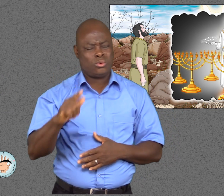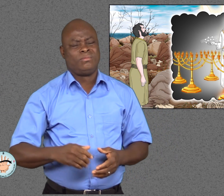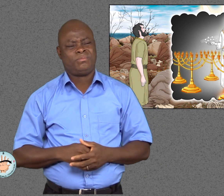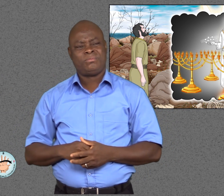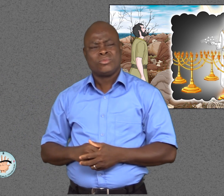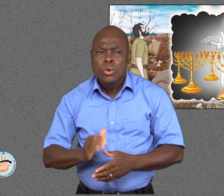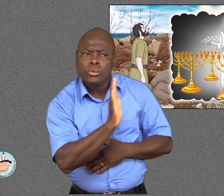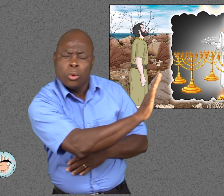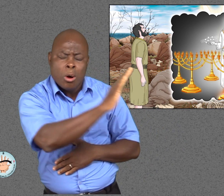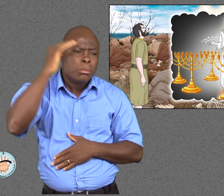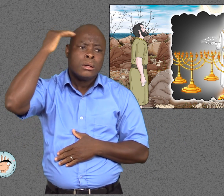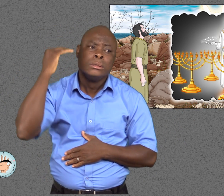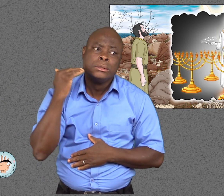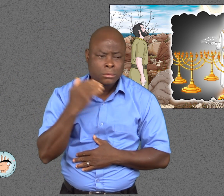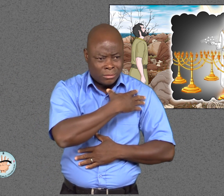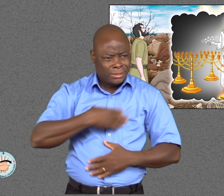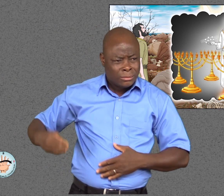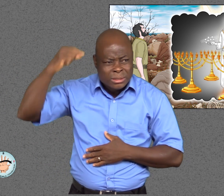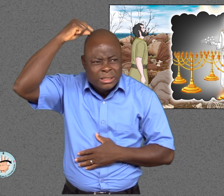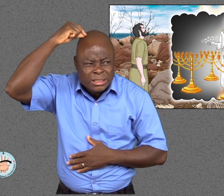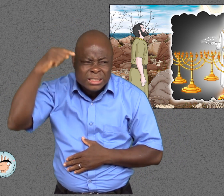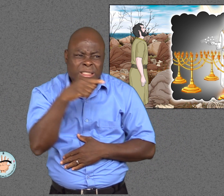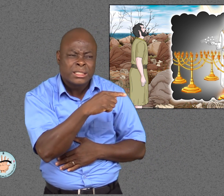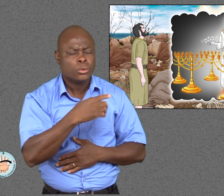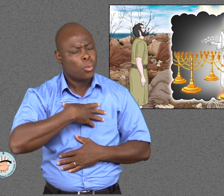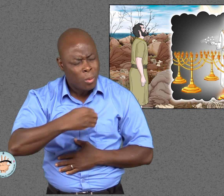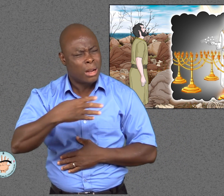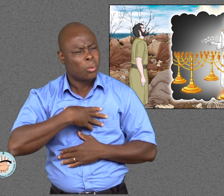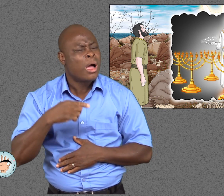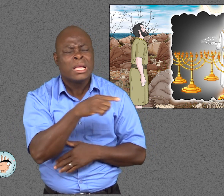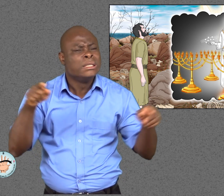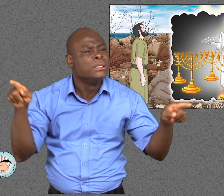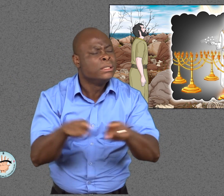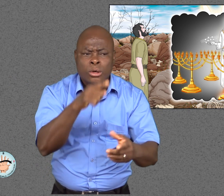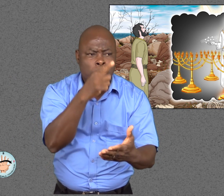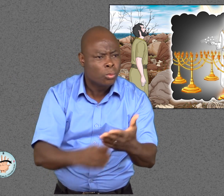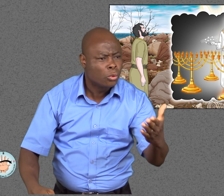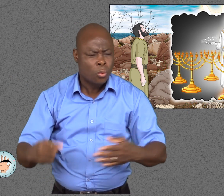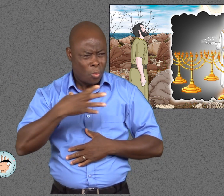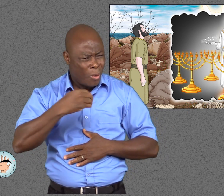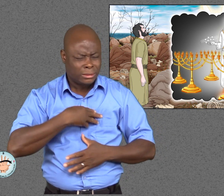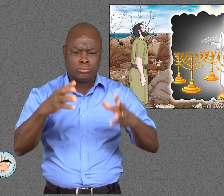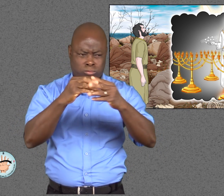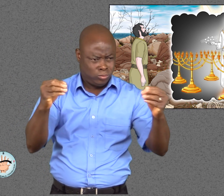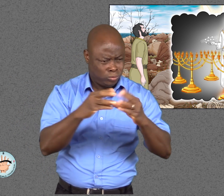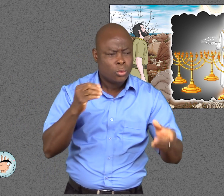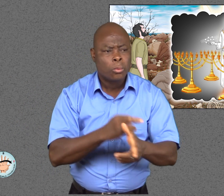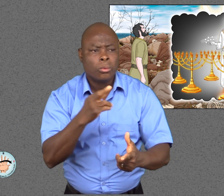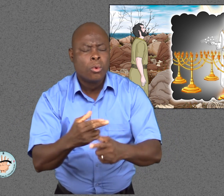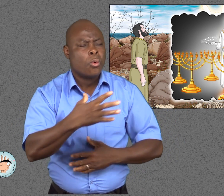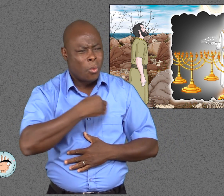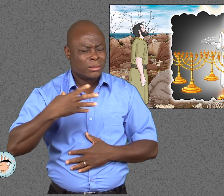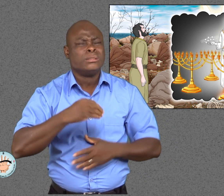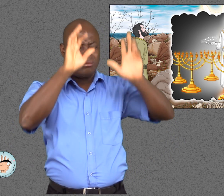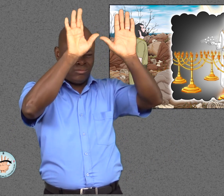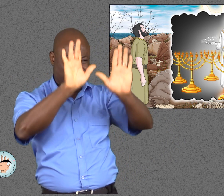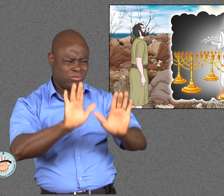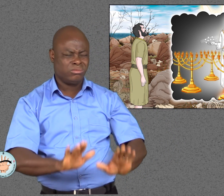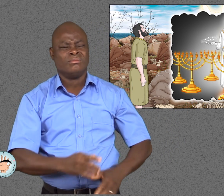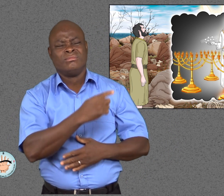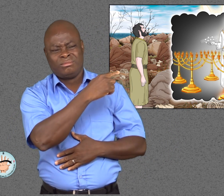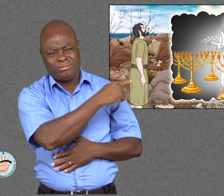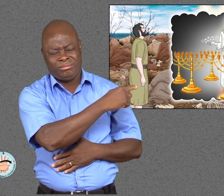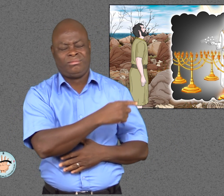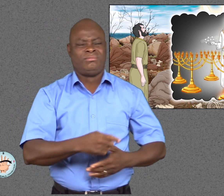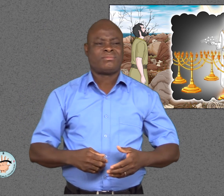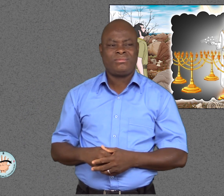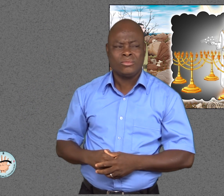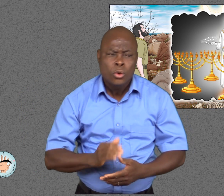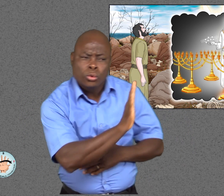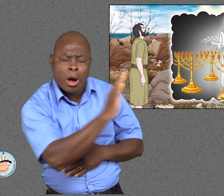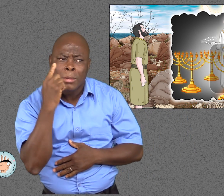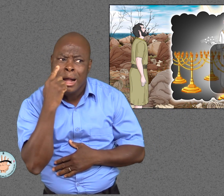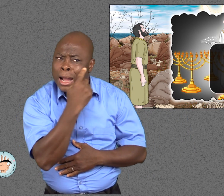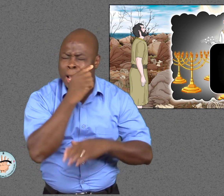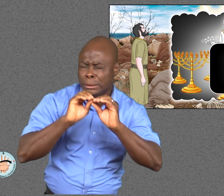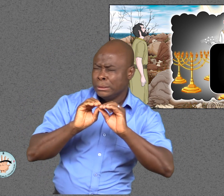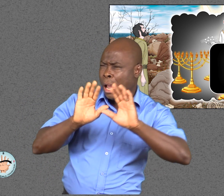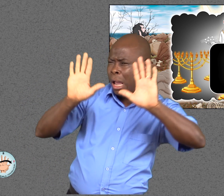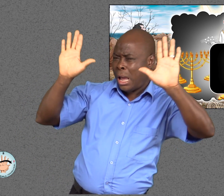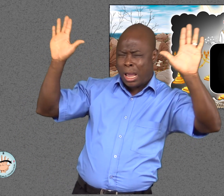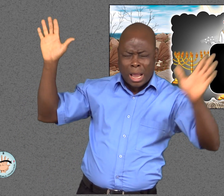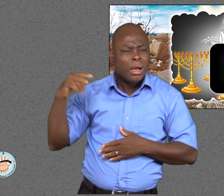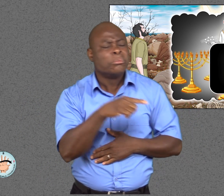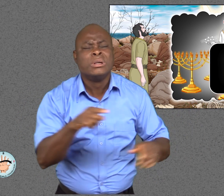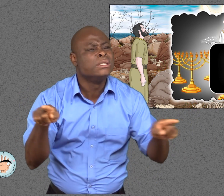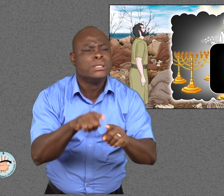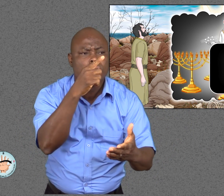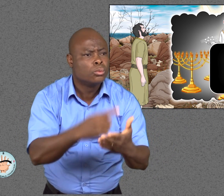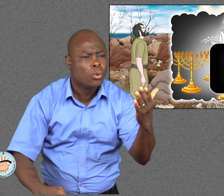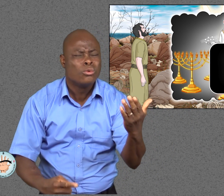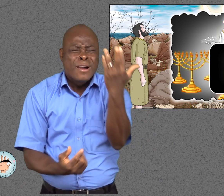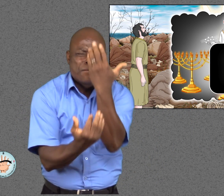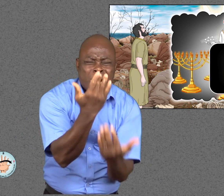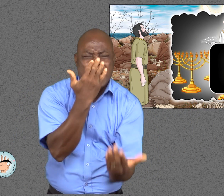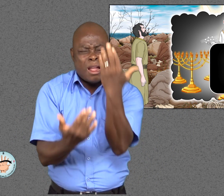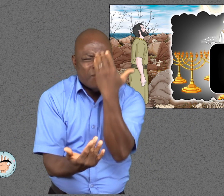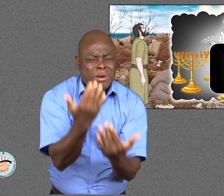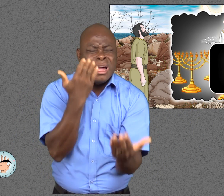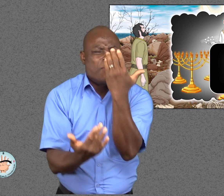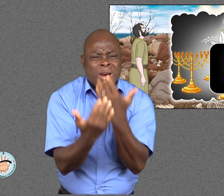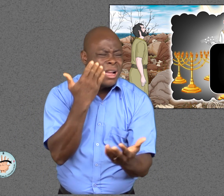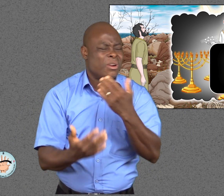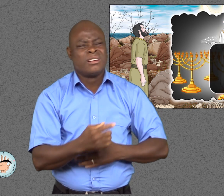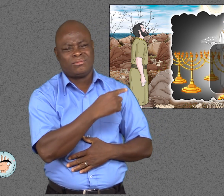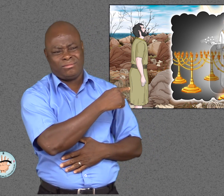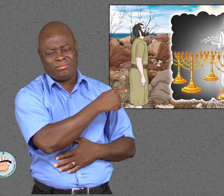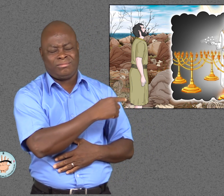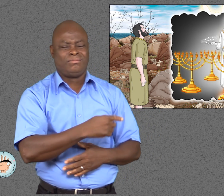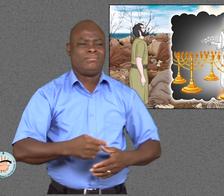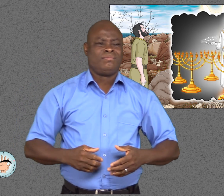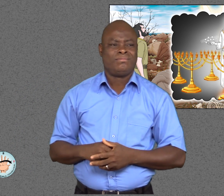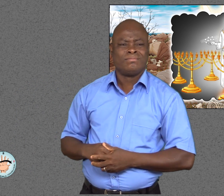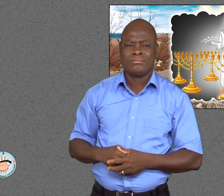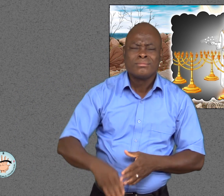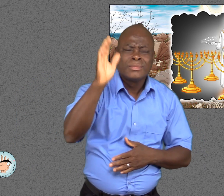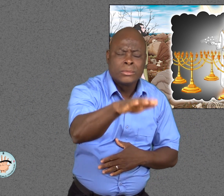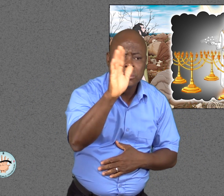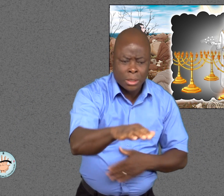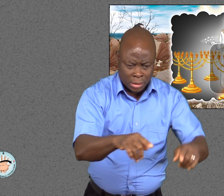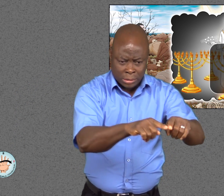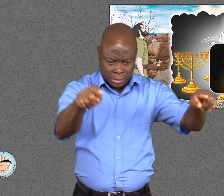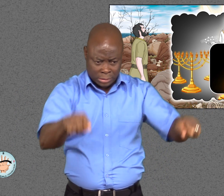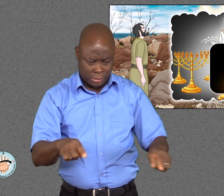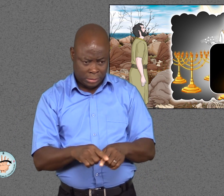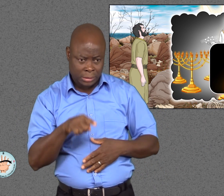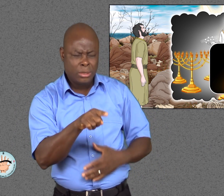The hair of His head was white like wool, as white as snow, and His eyes were like a blazing fire.